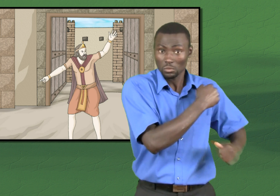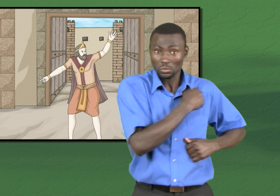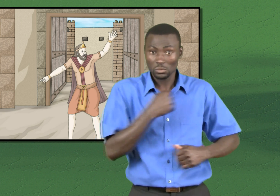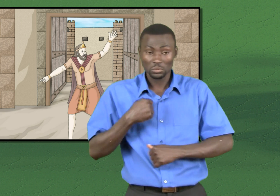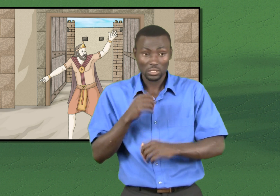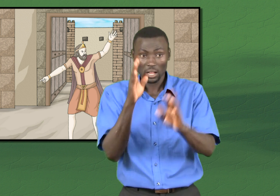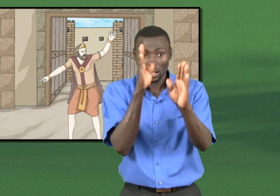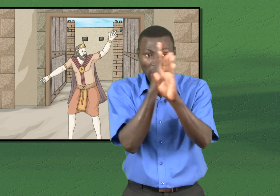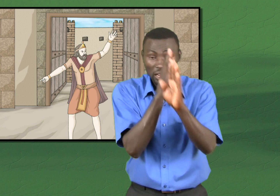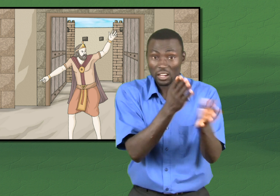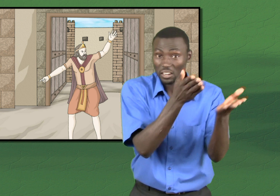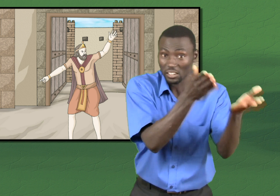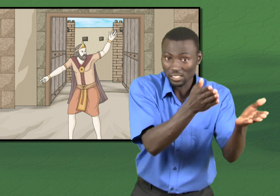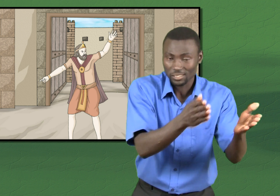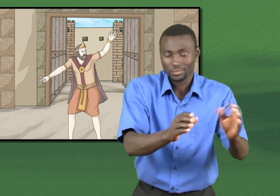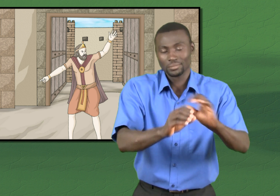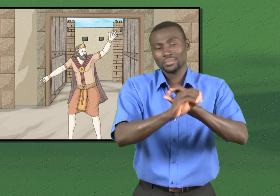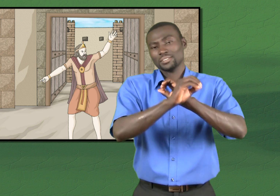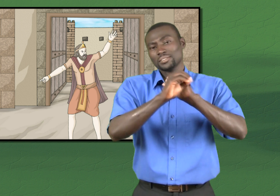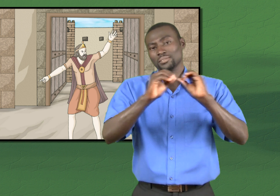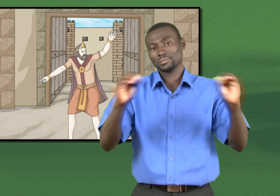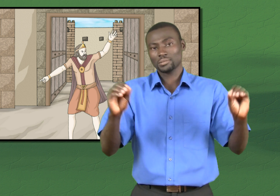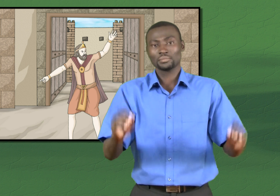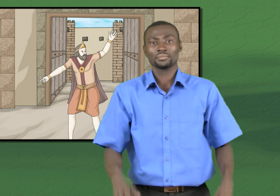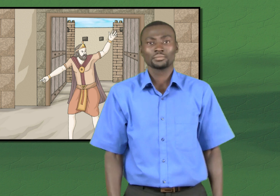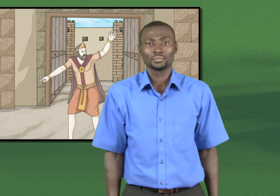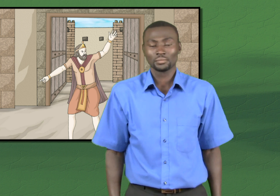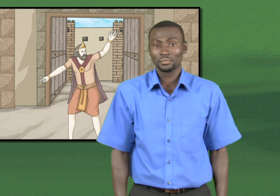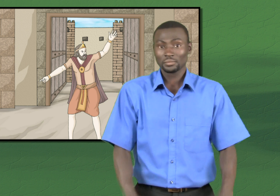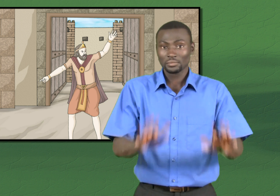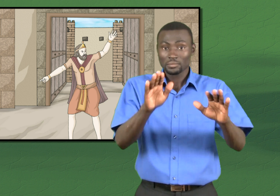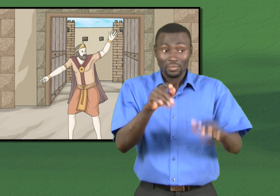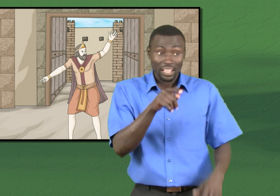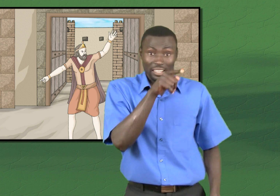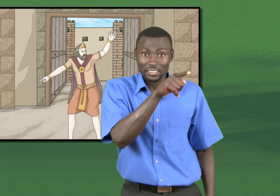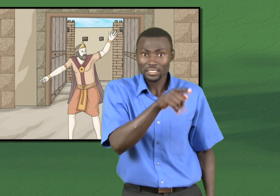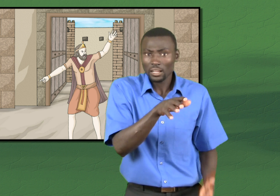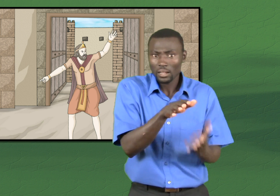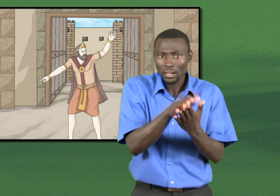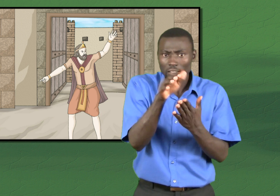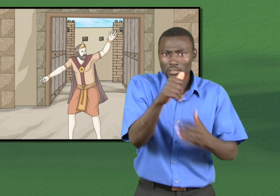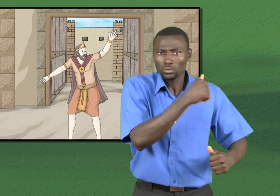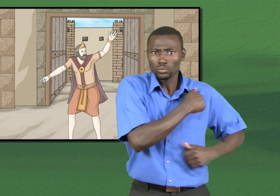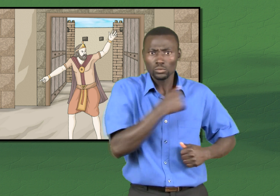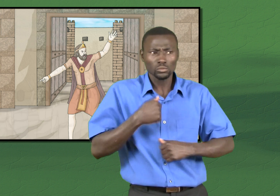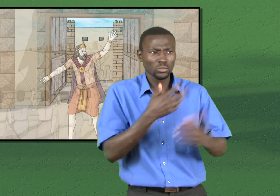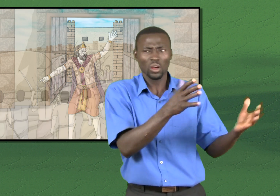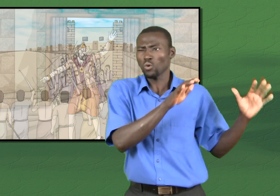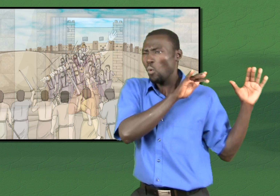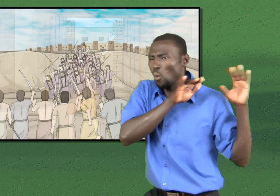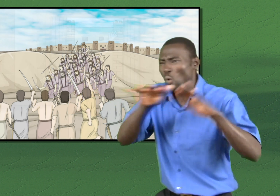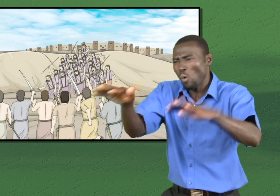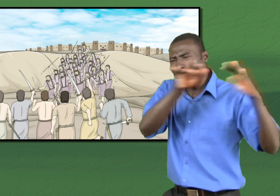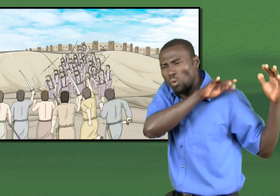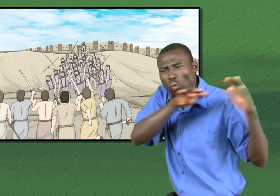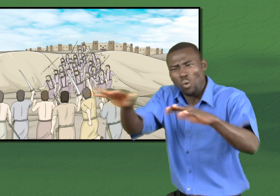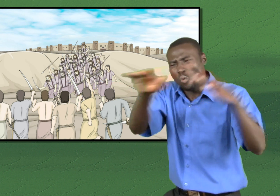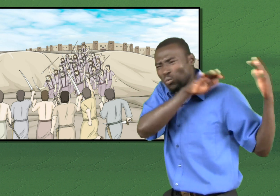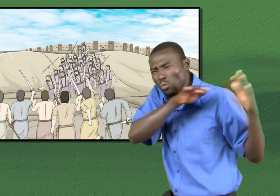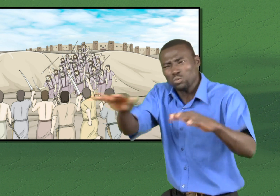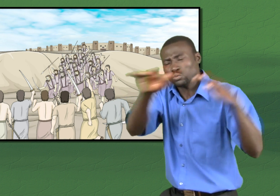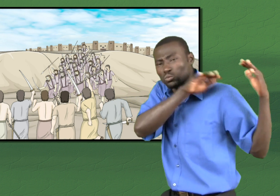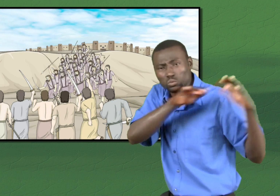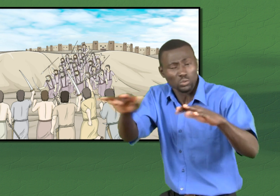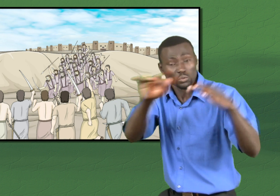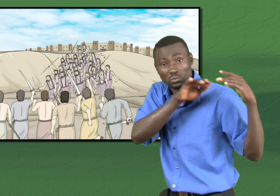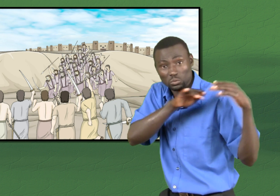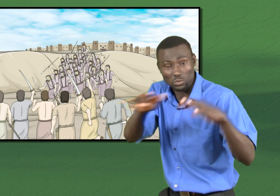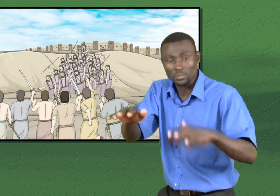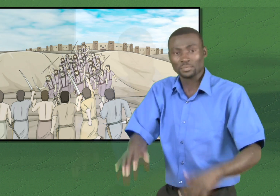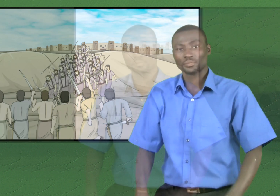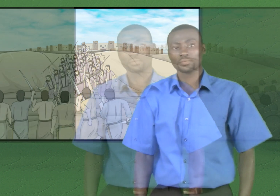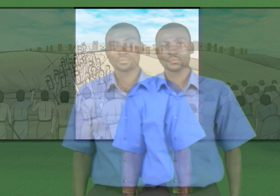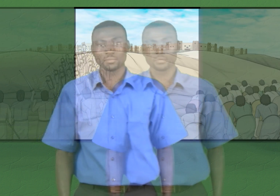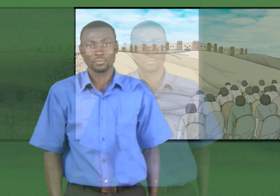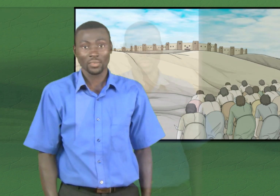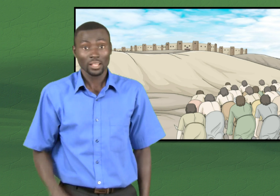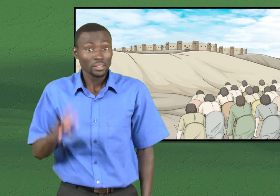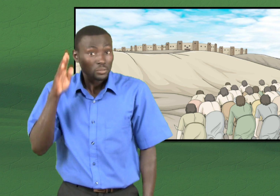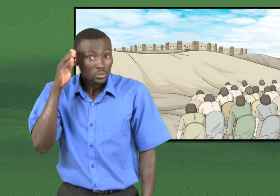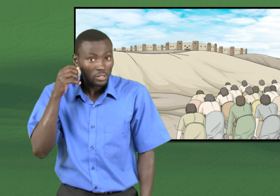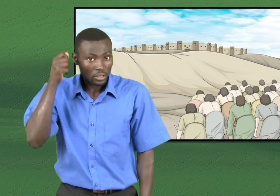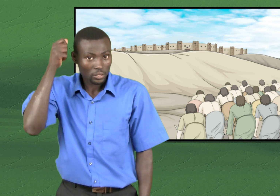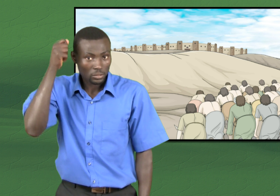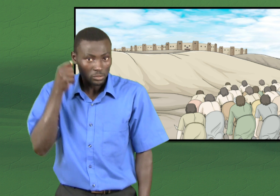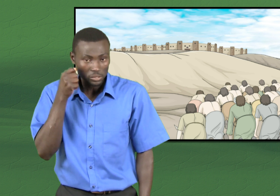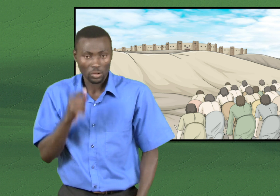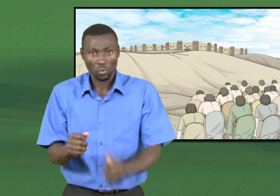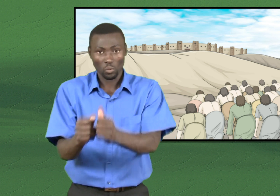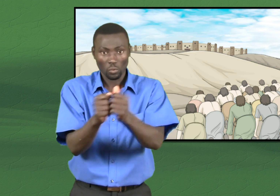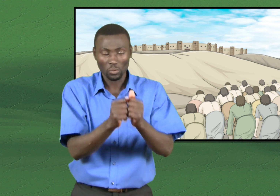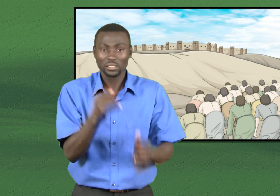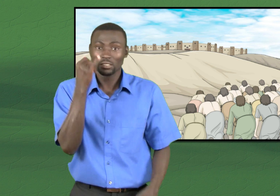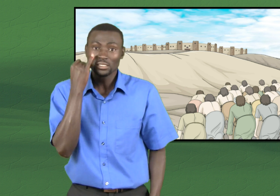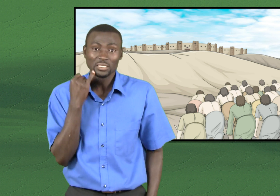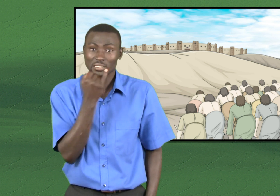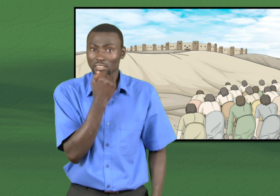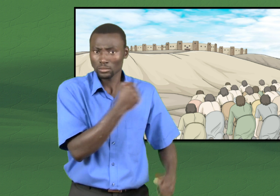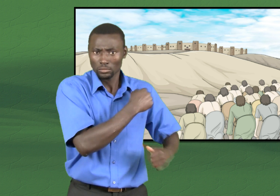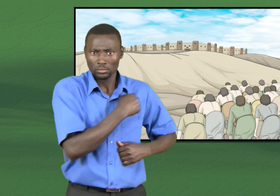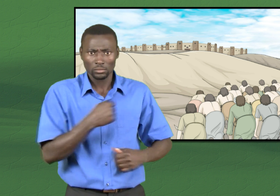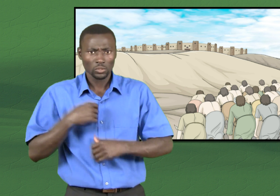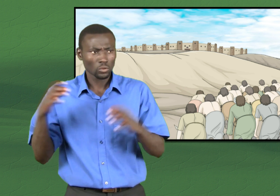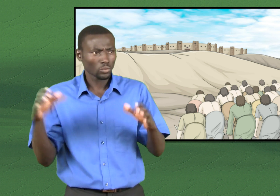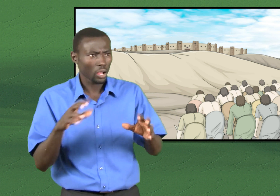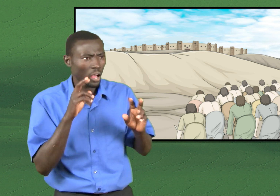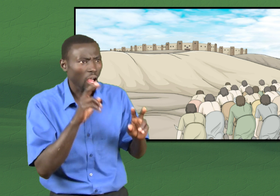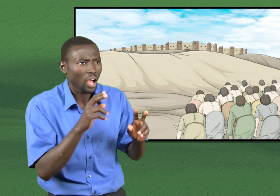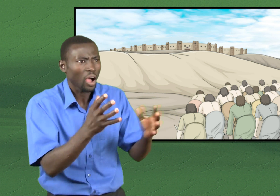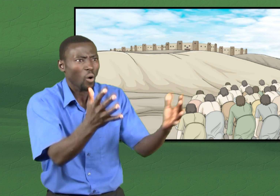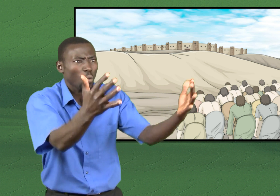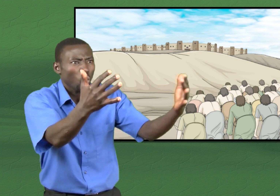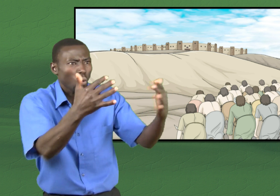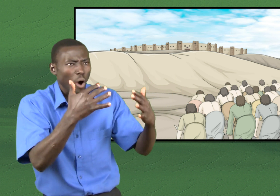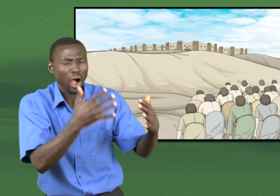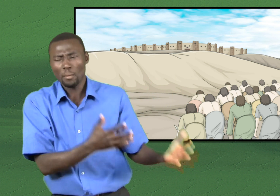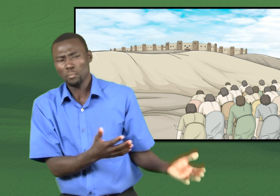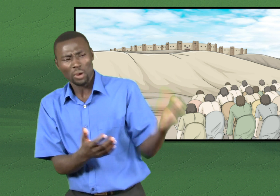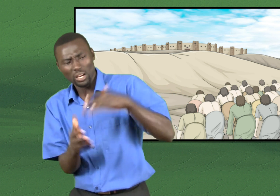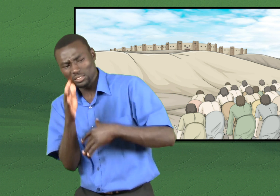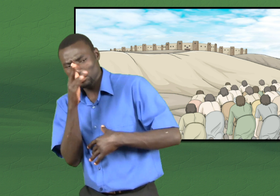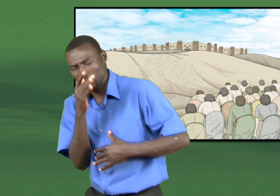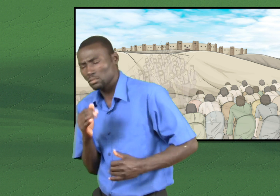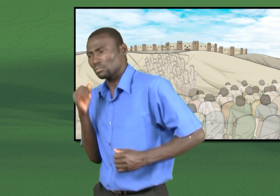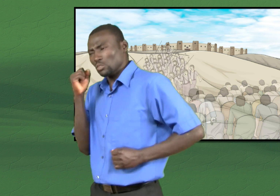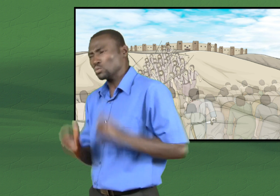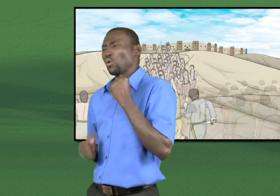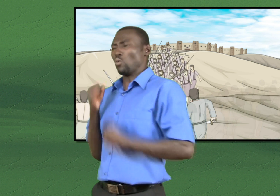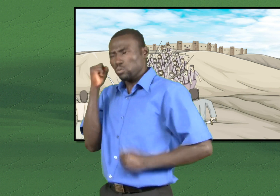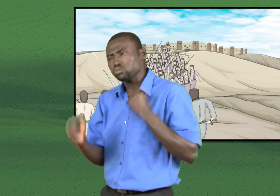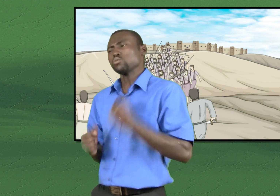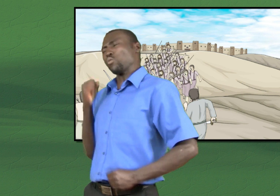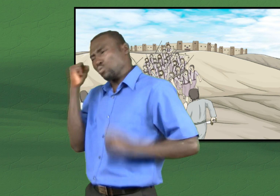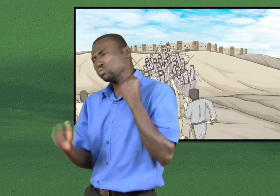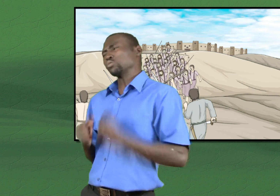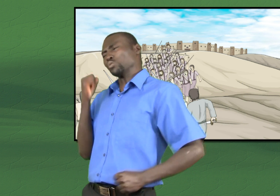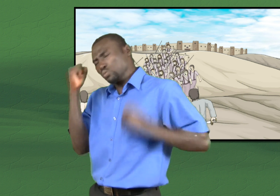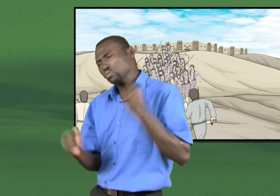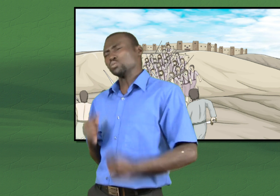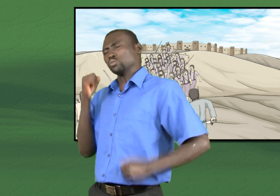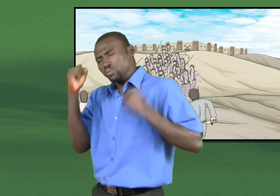But he did not know that an ambush had been set up against him behind the city.